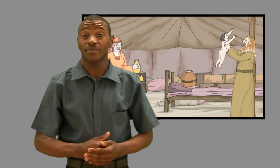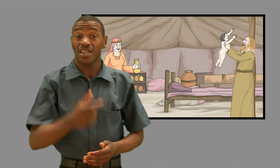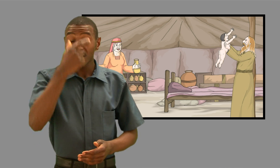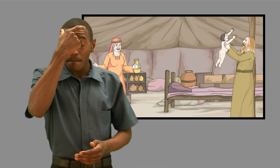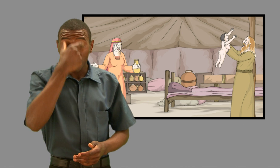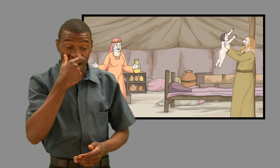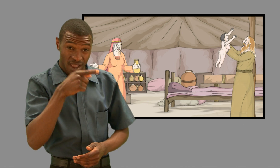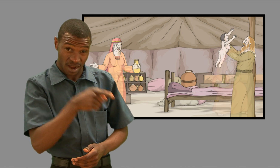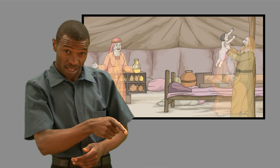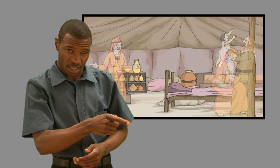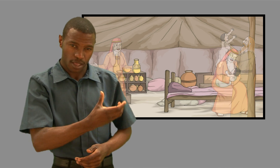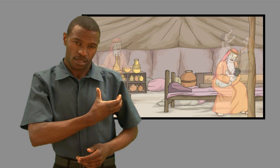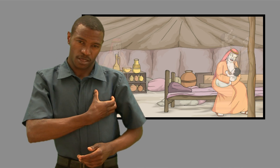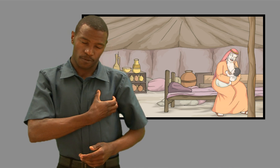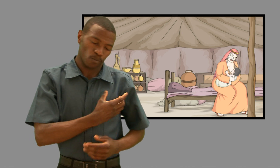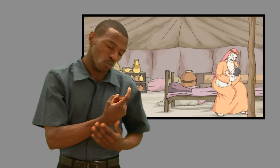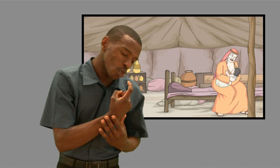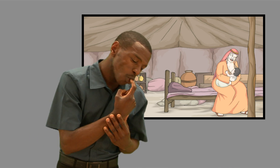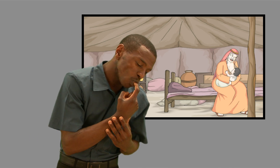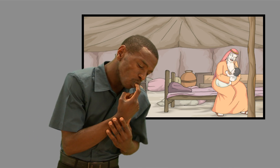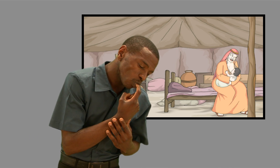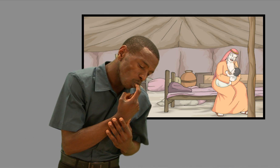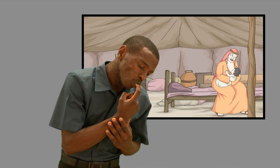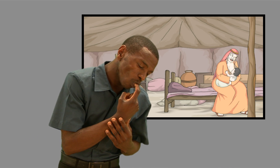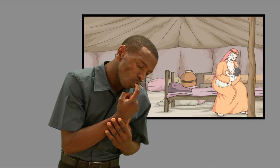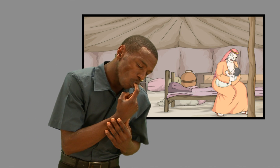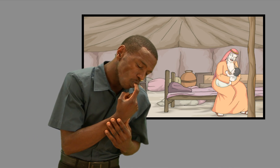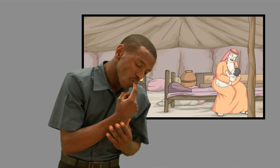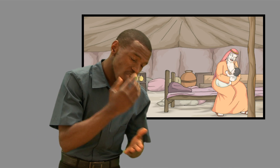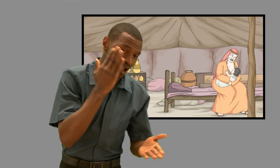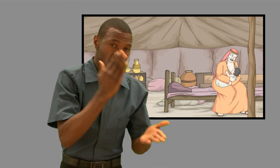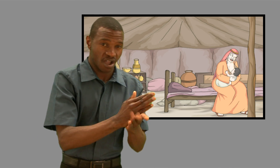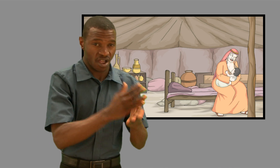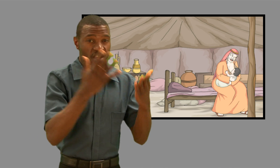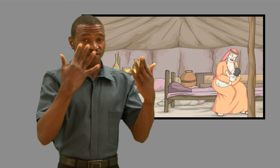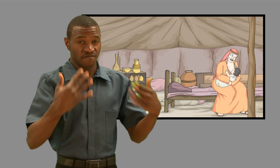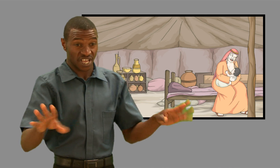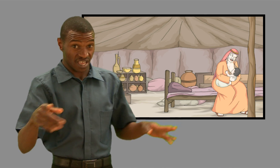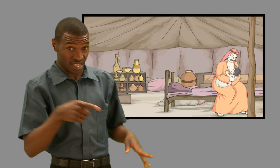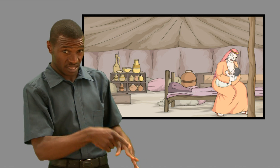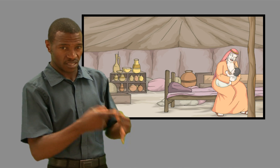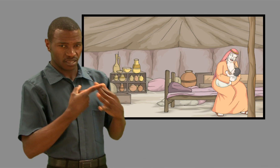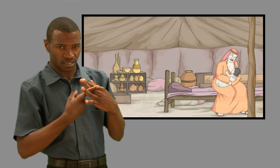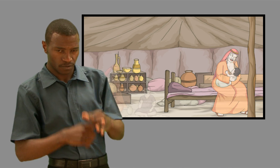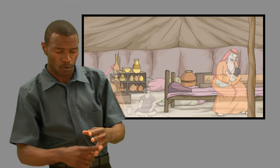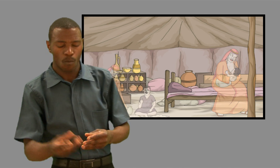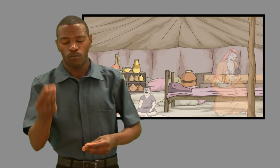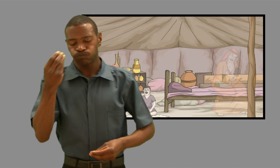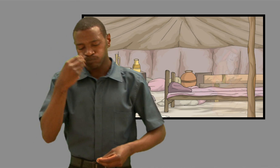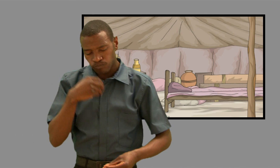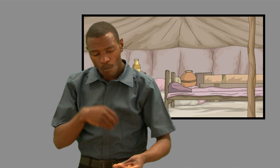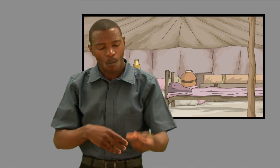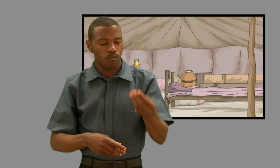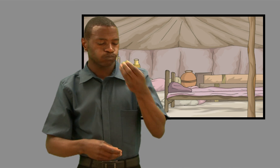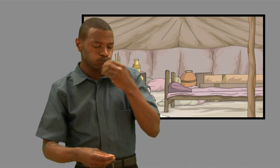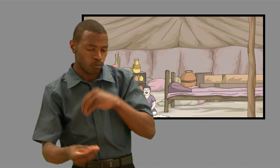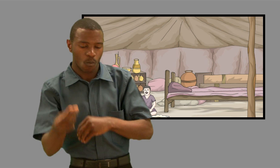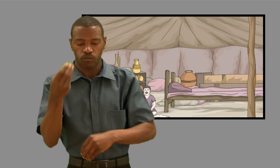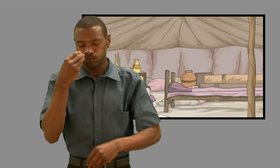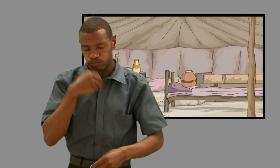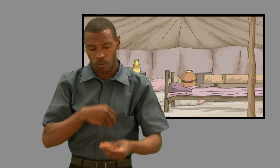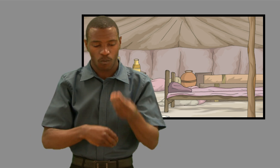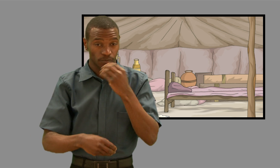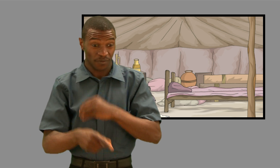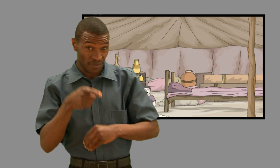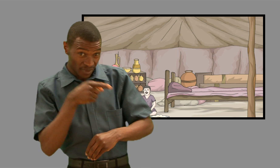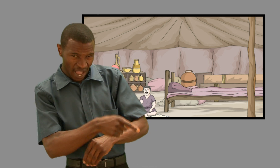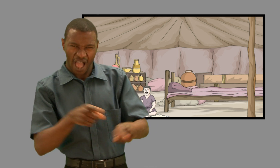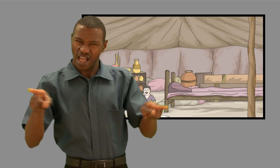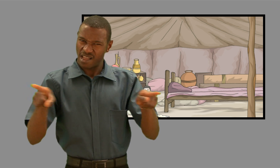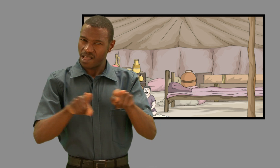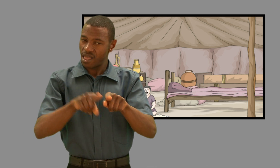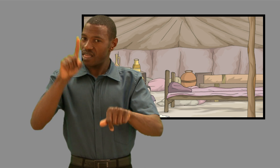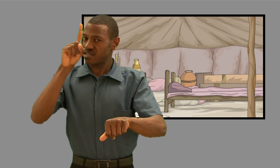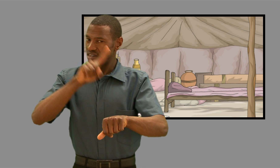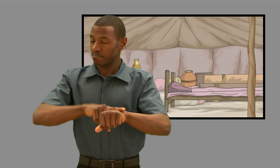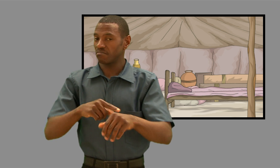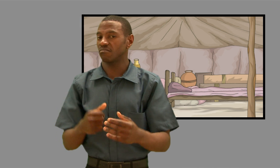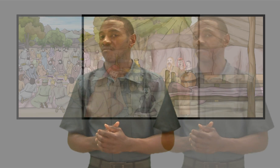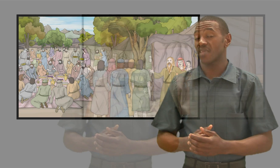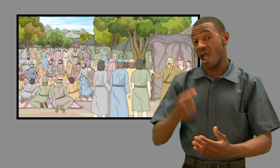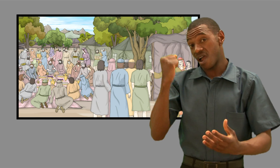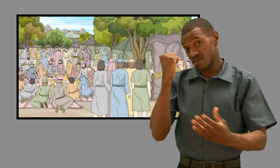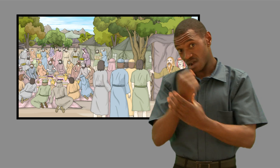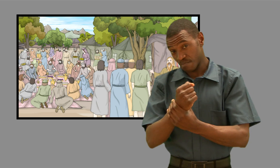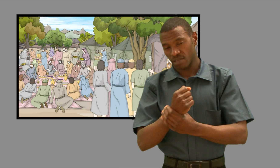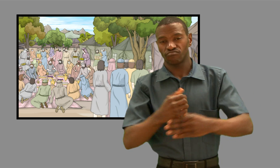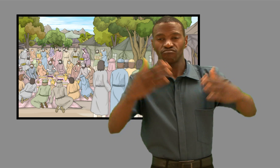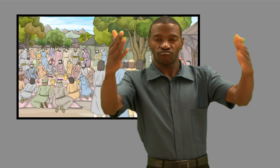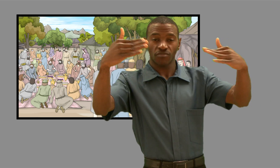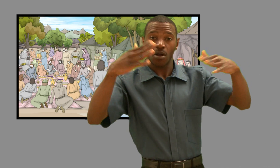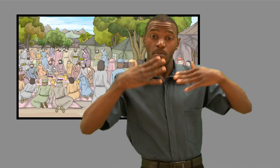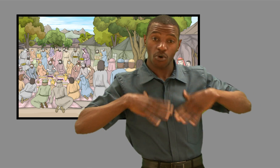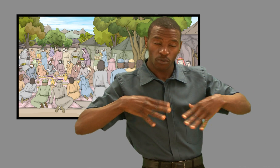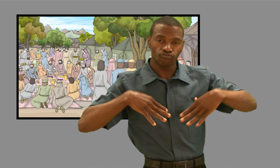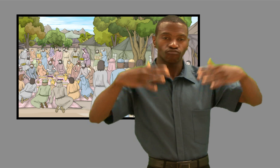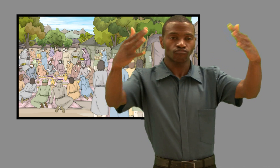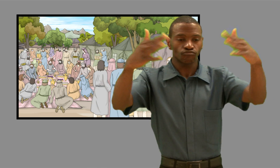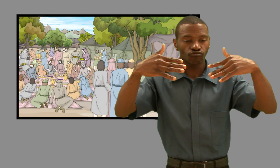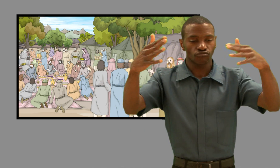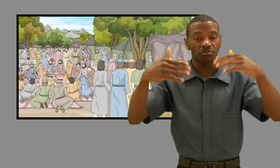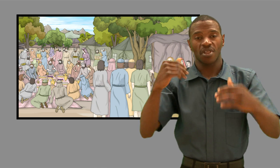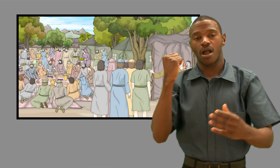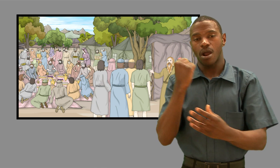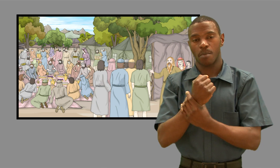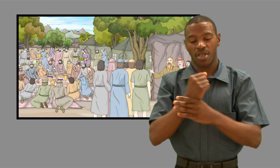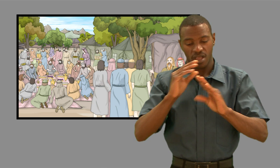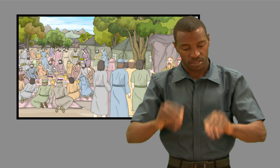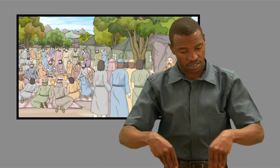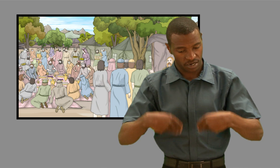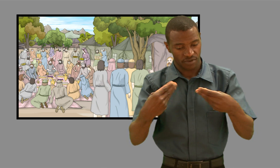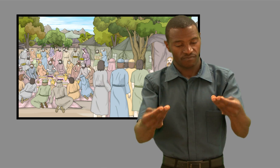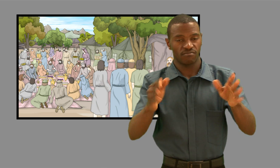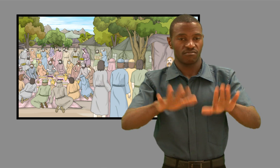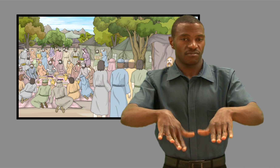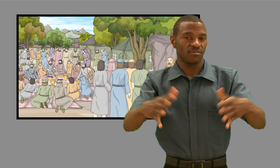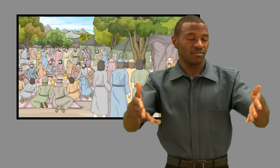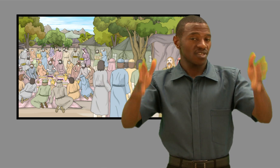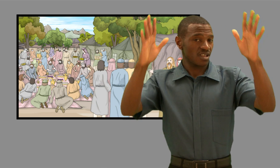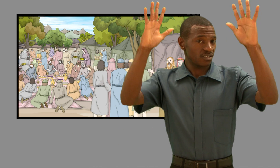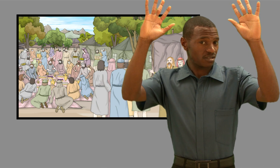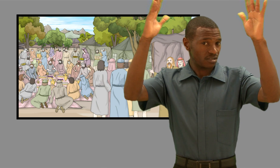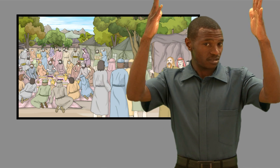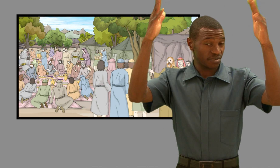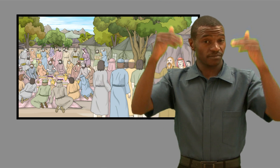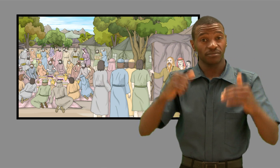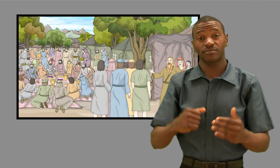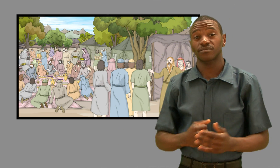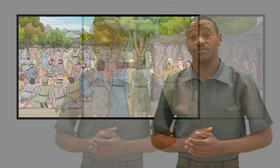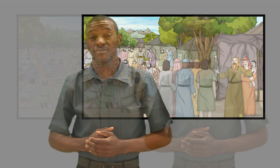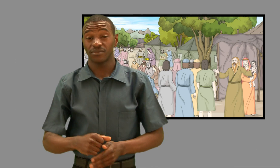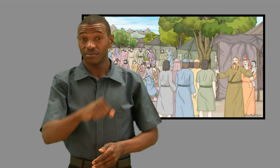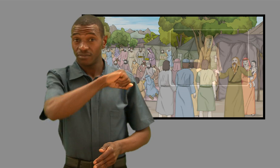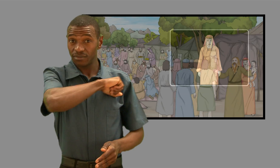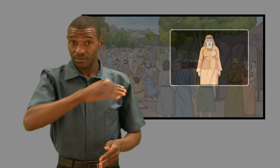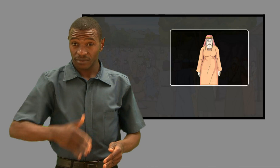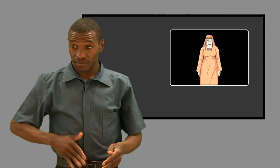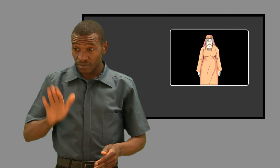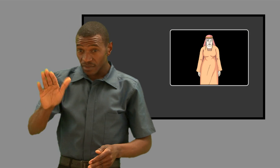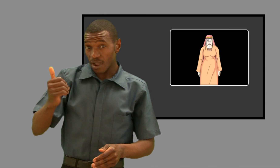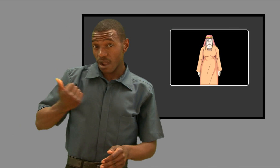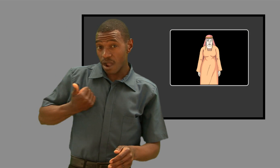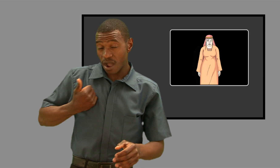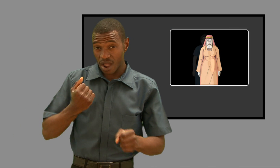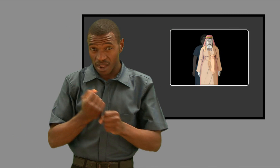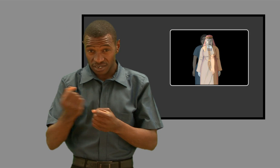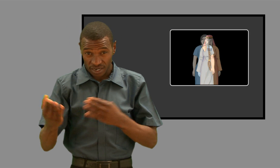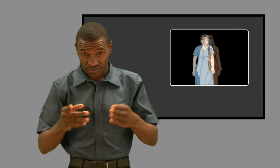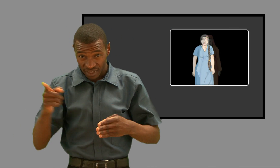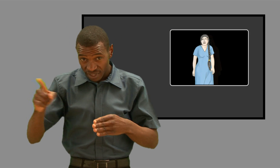So the child grew and was weaned, and Abraham held a great feast on the day Isaac was weaned.